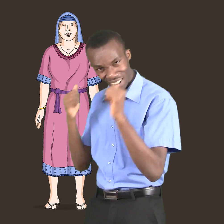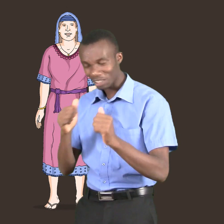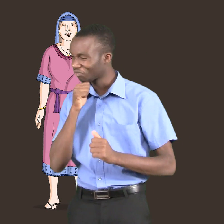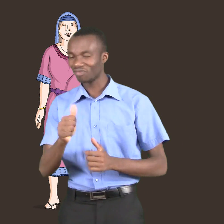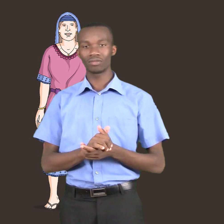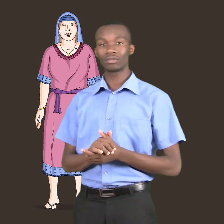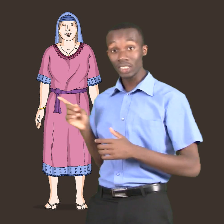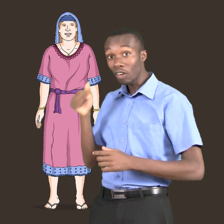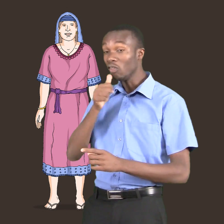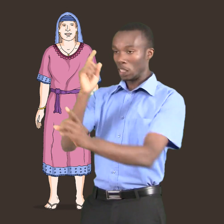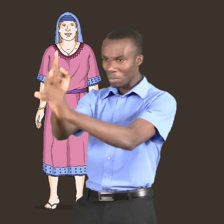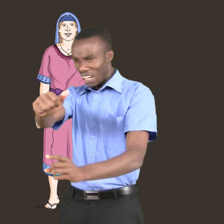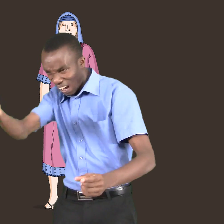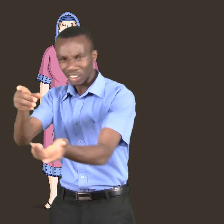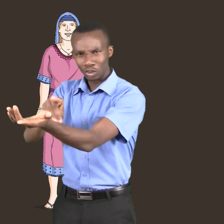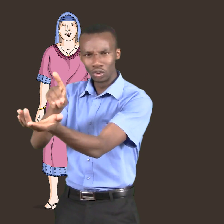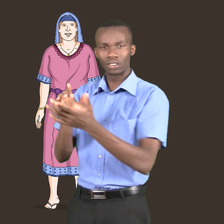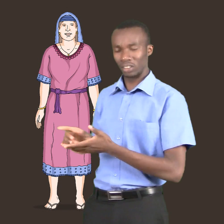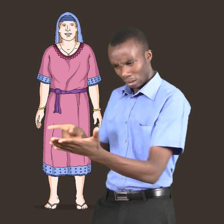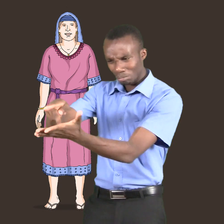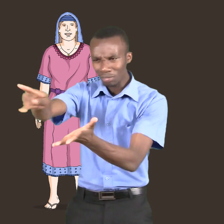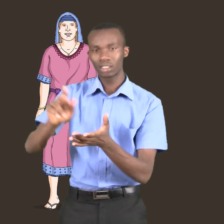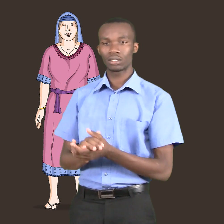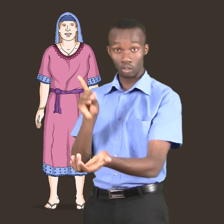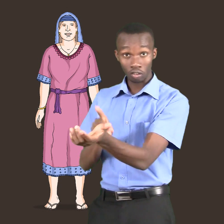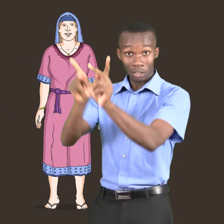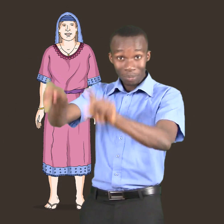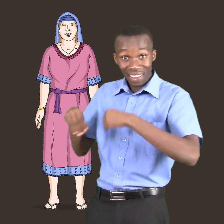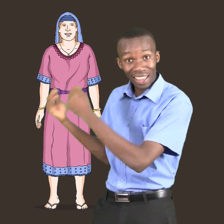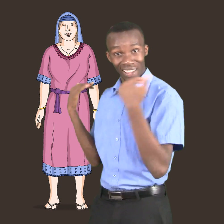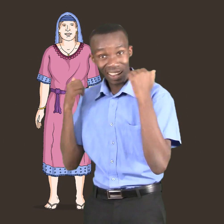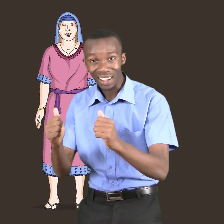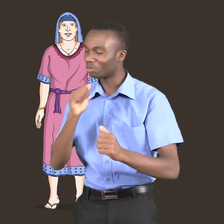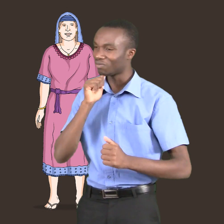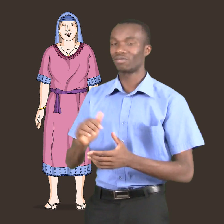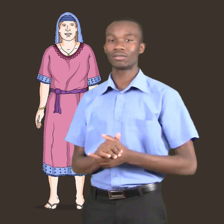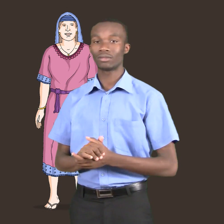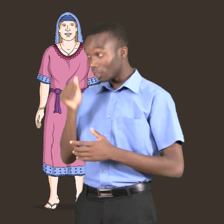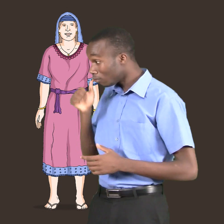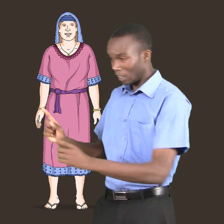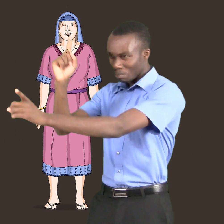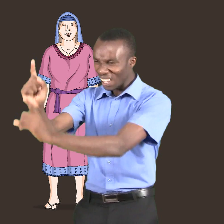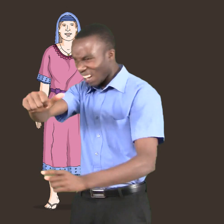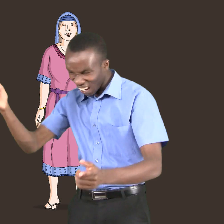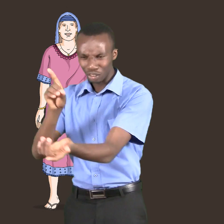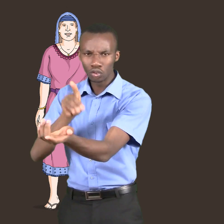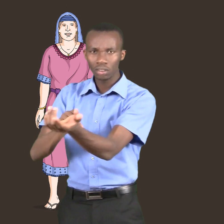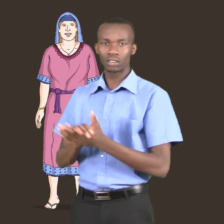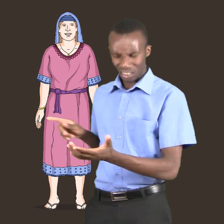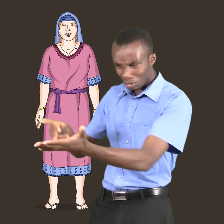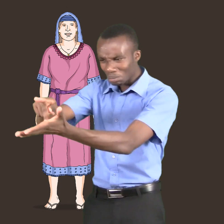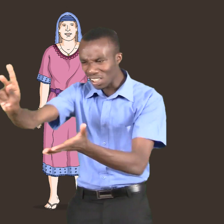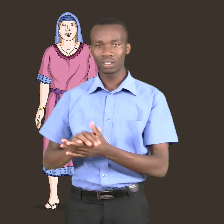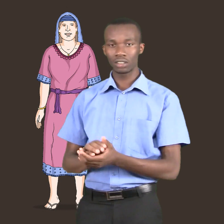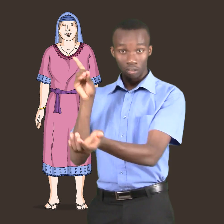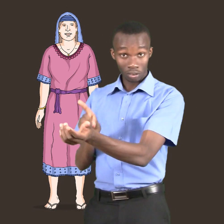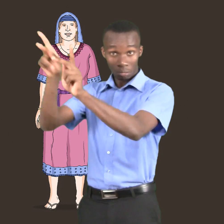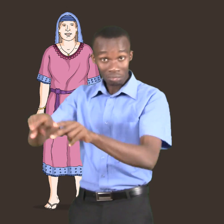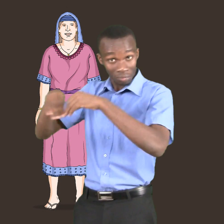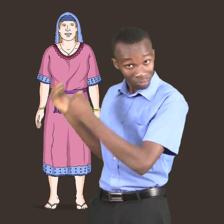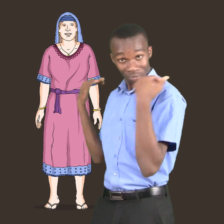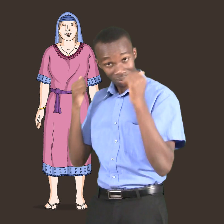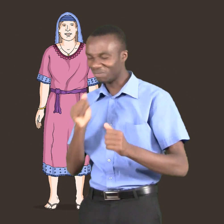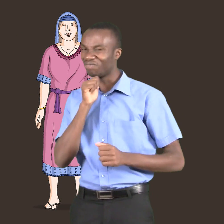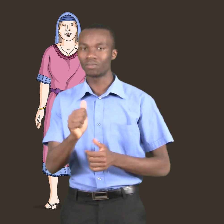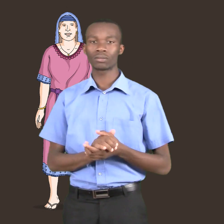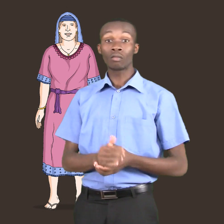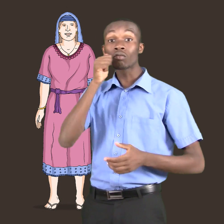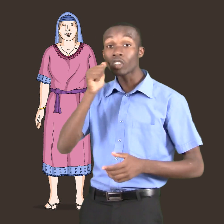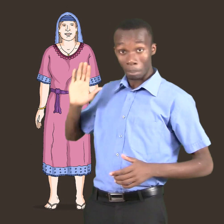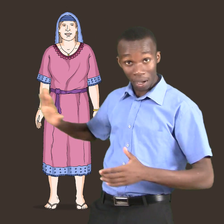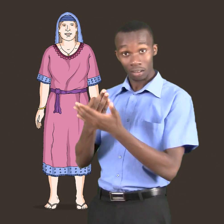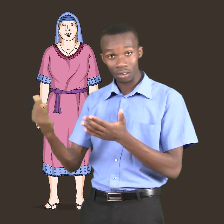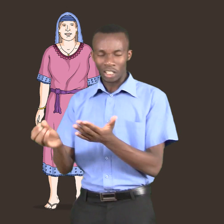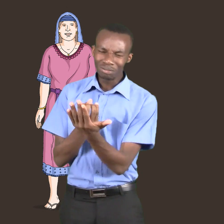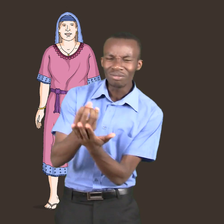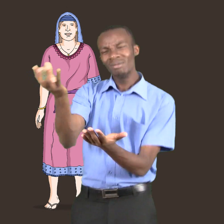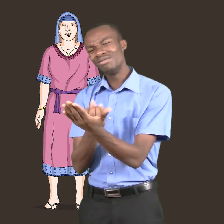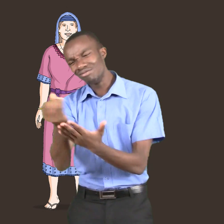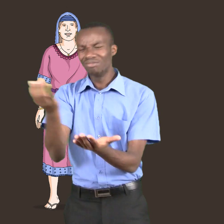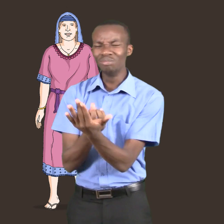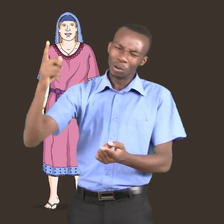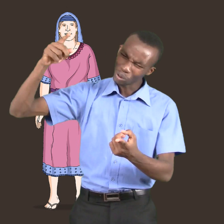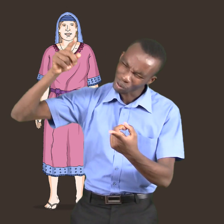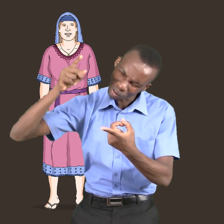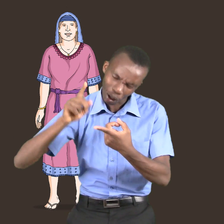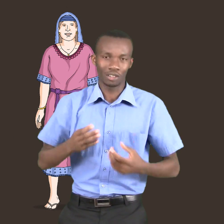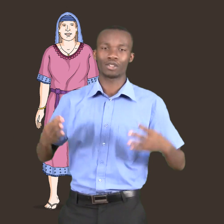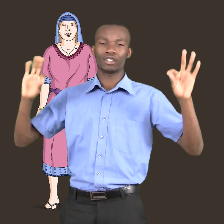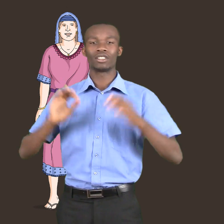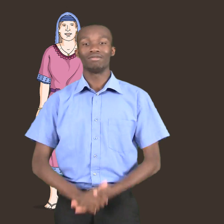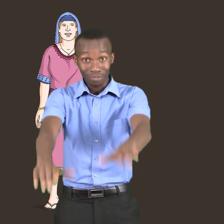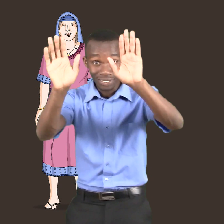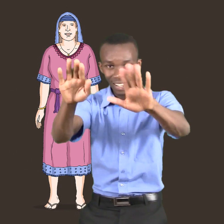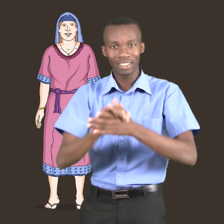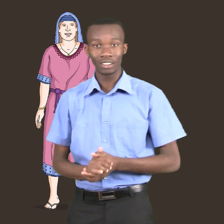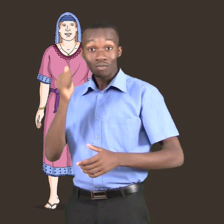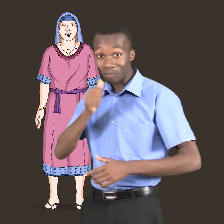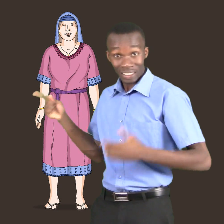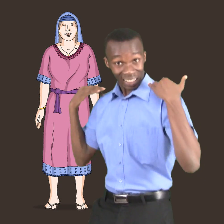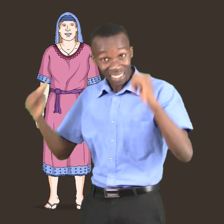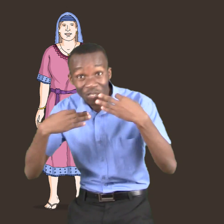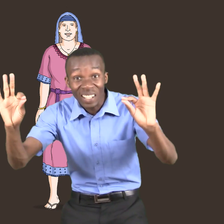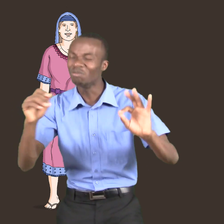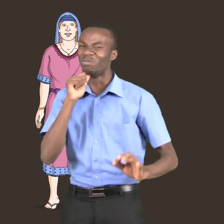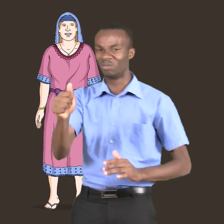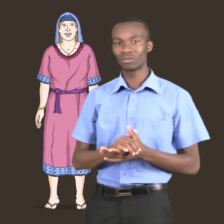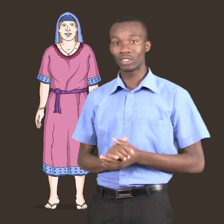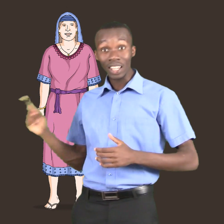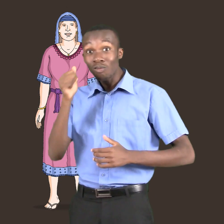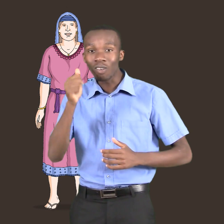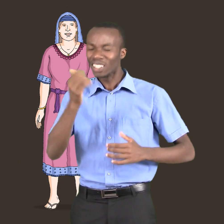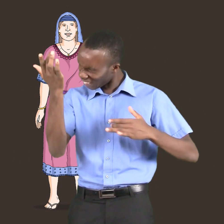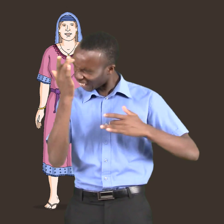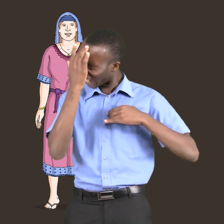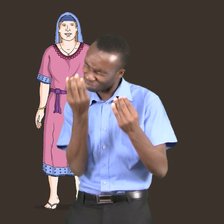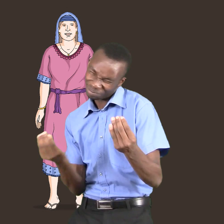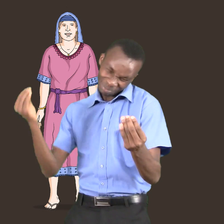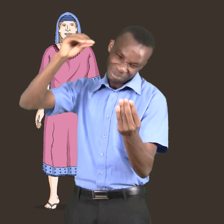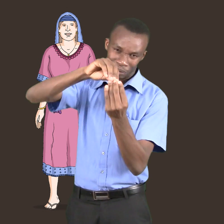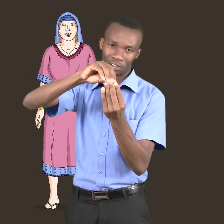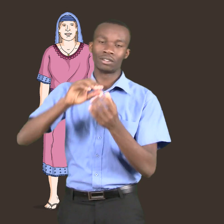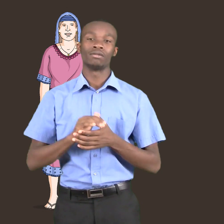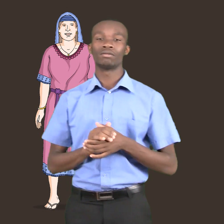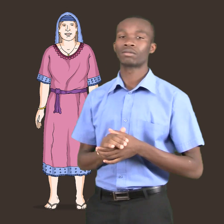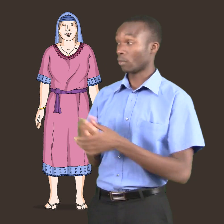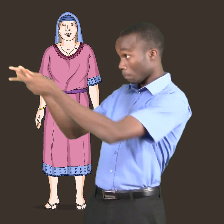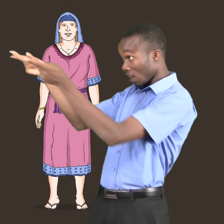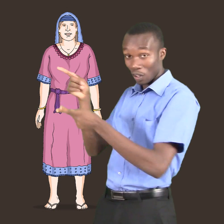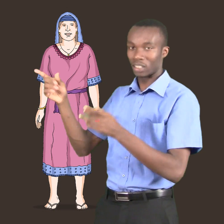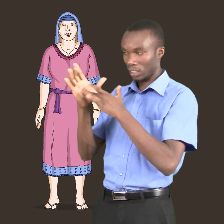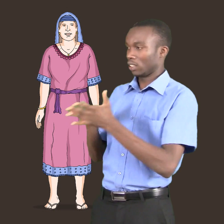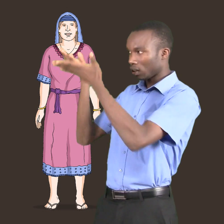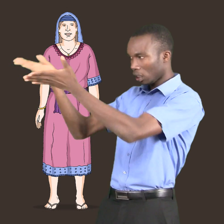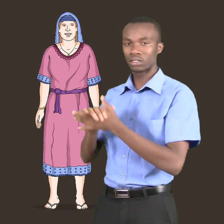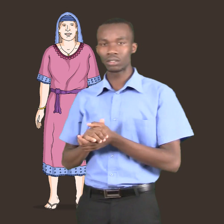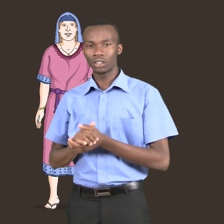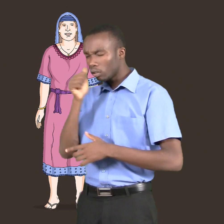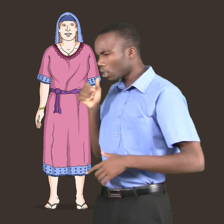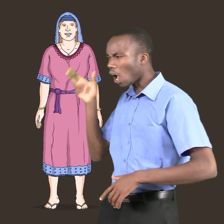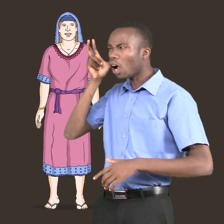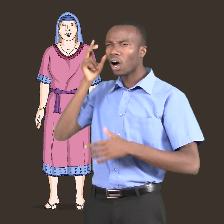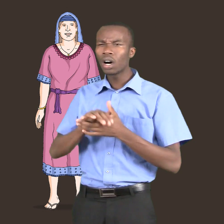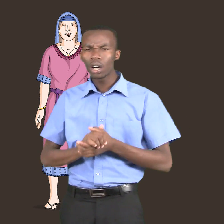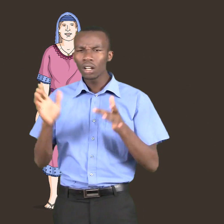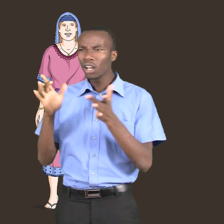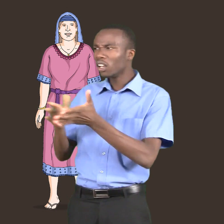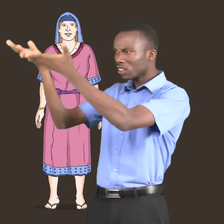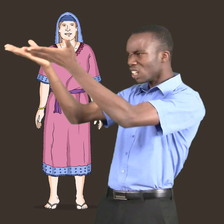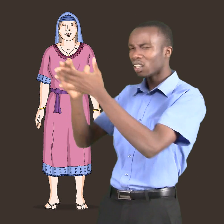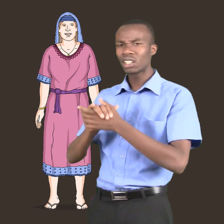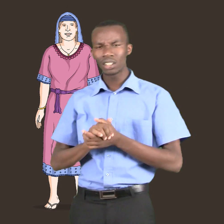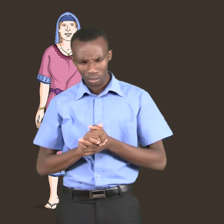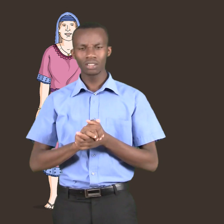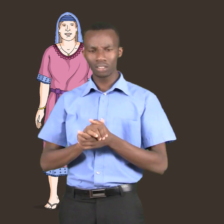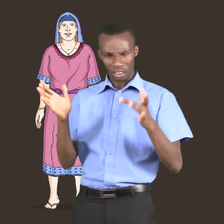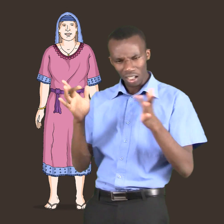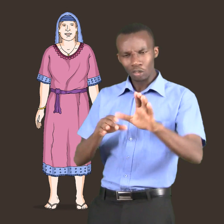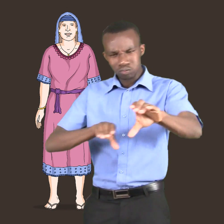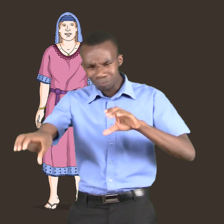She had borne much agony under the care of many physicians and had spent all she had, but to no avail.